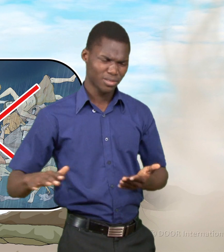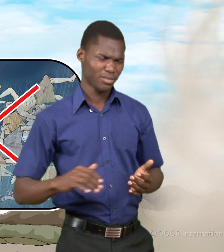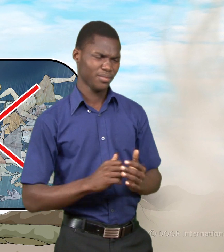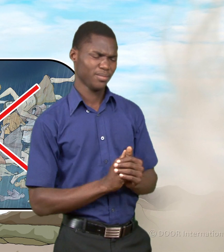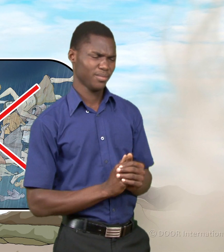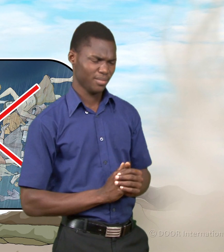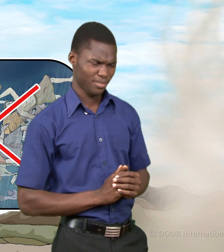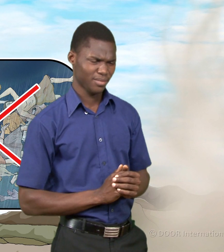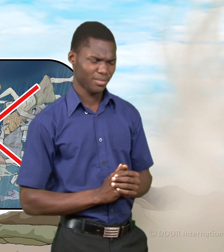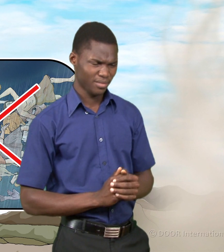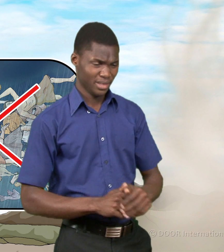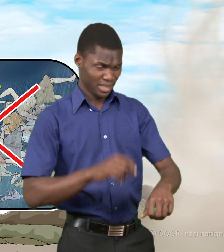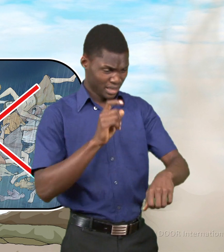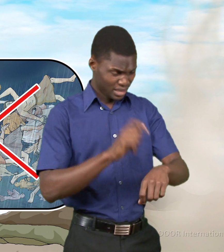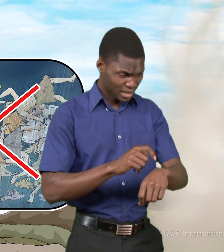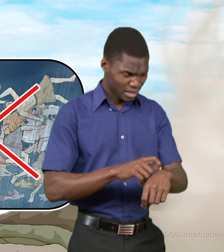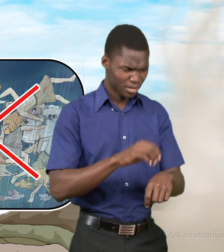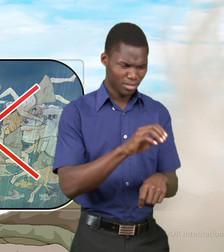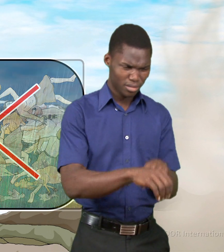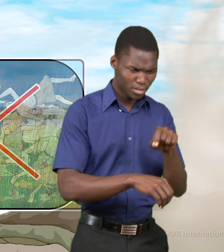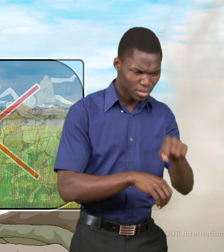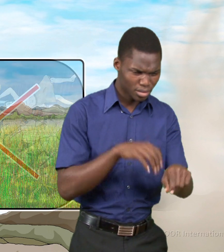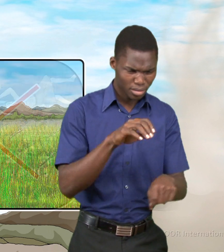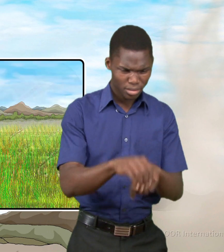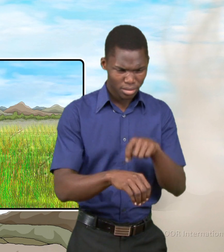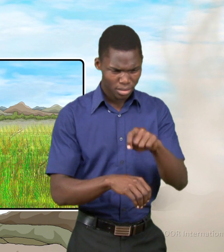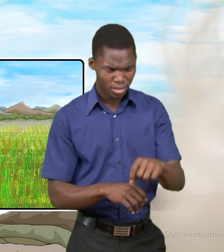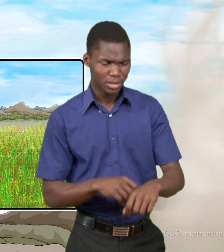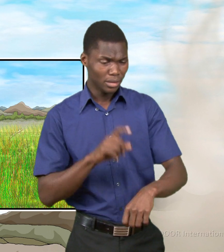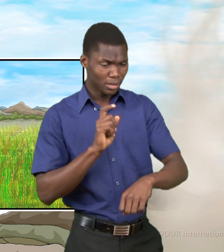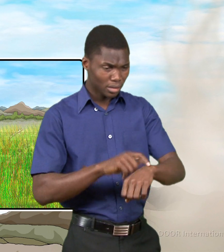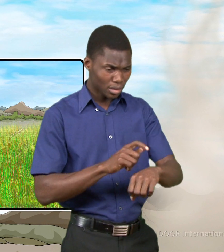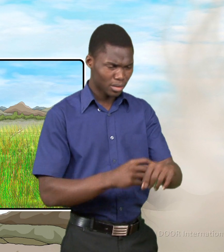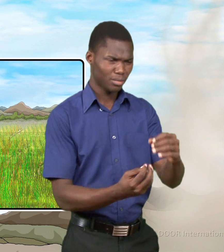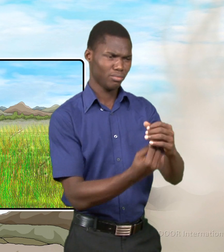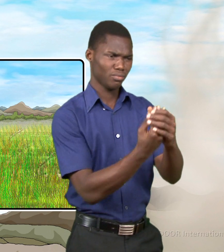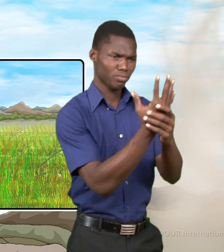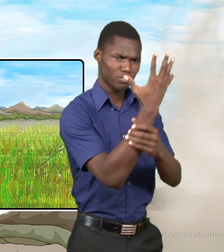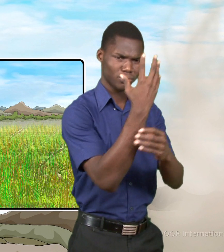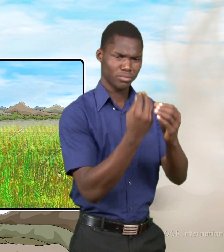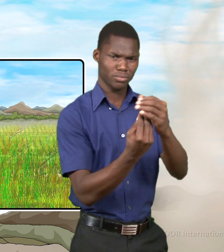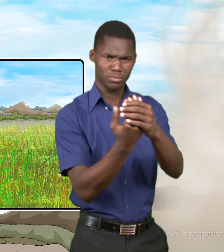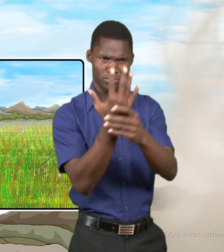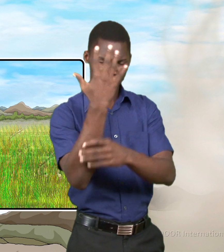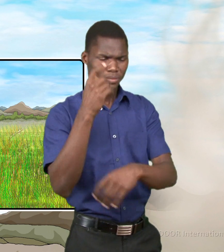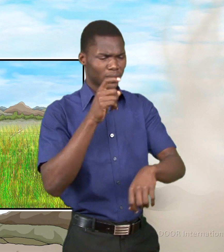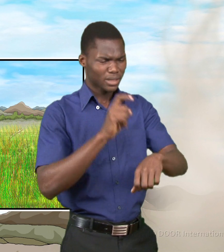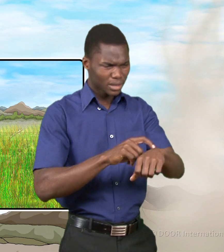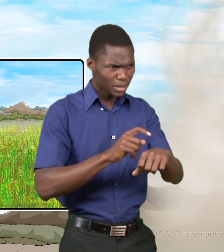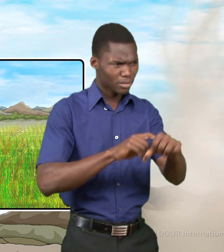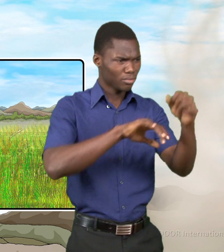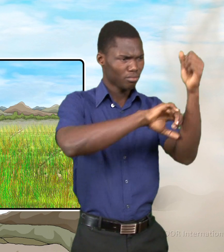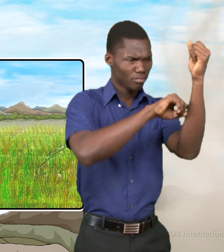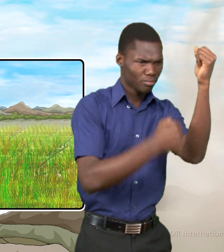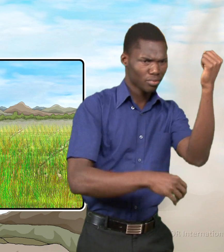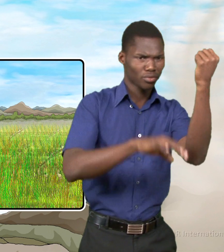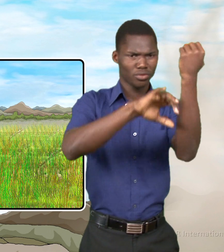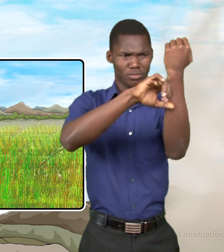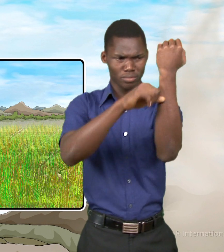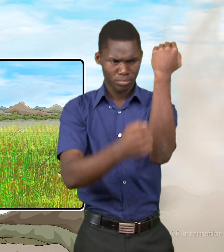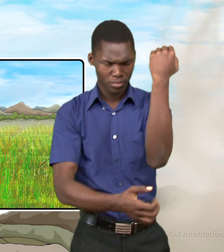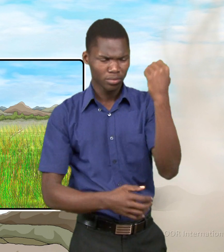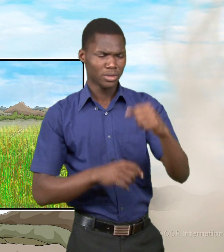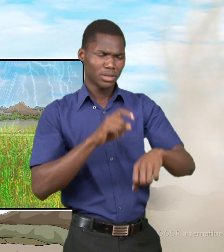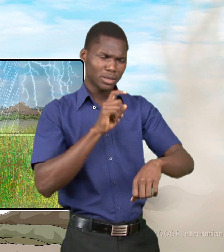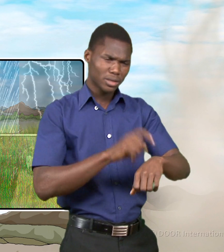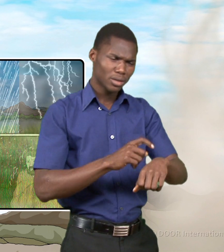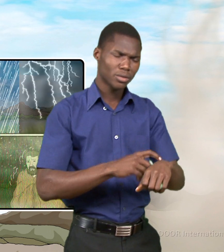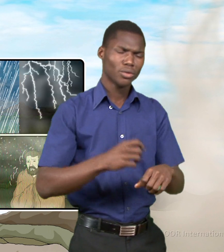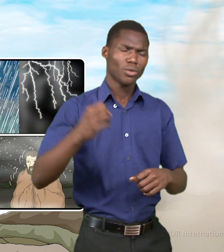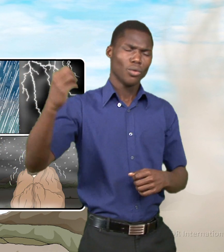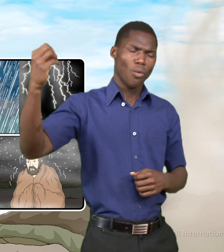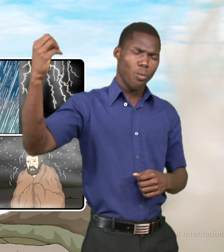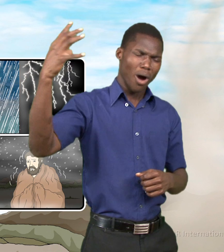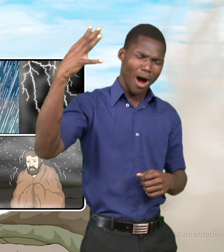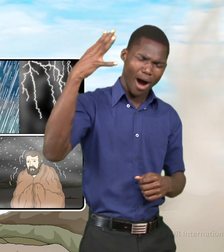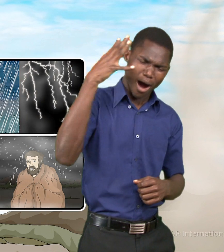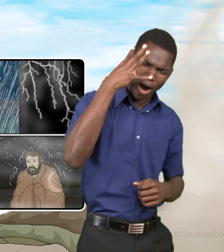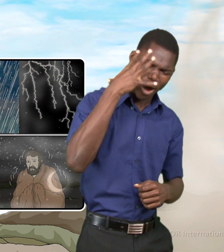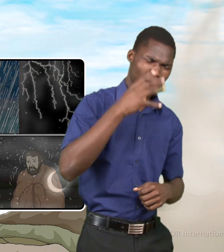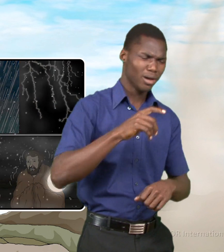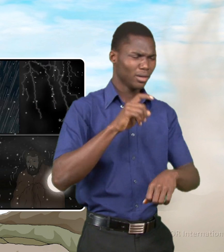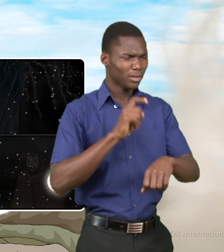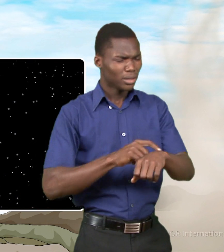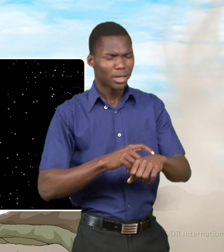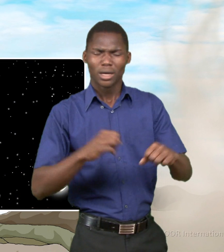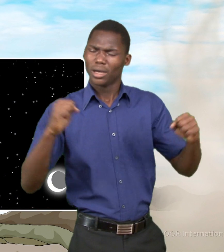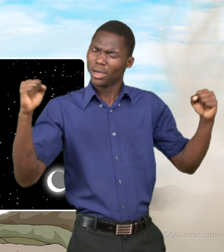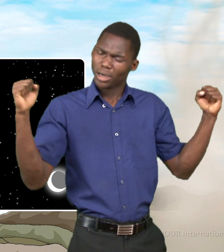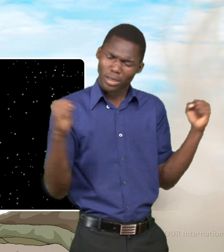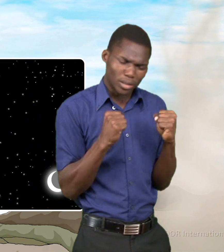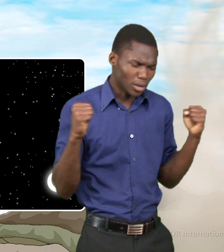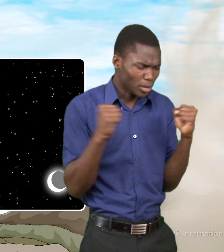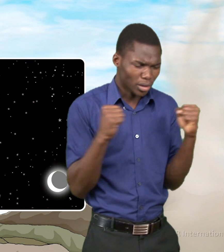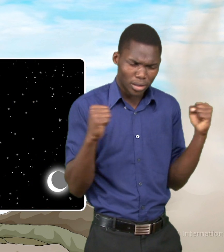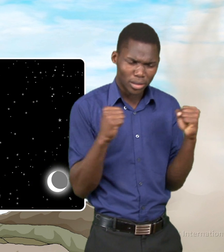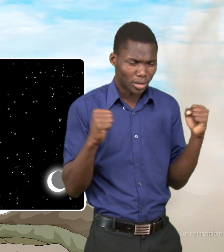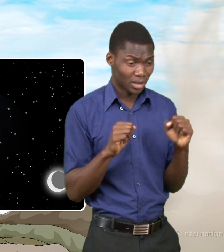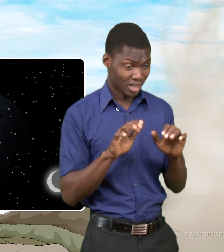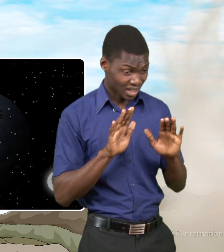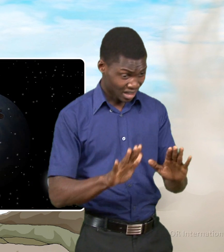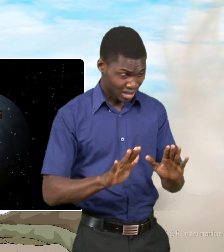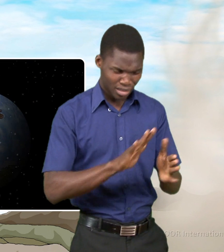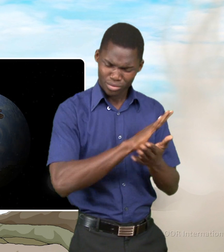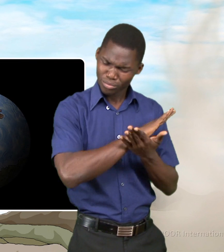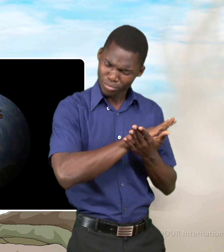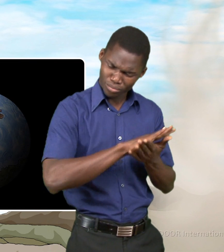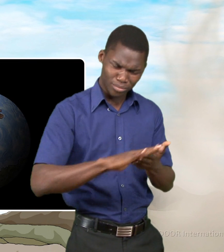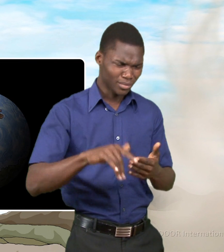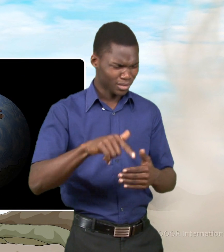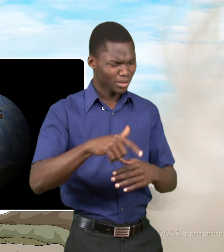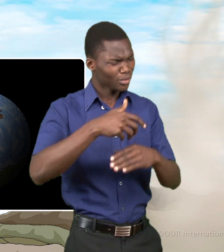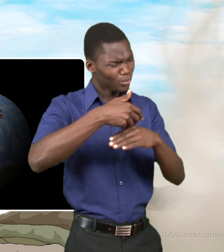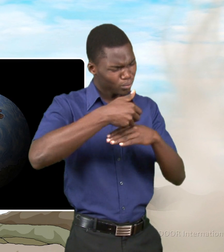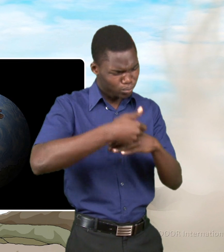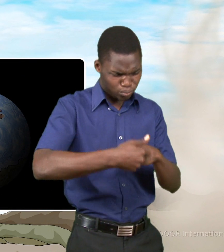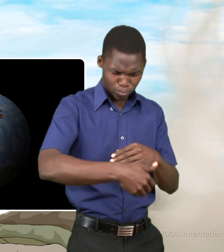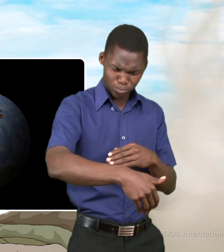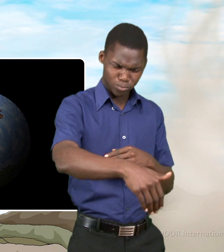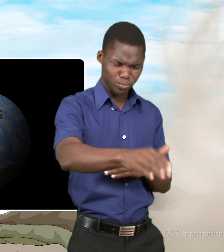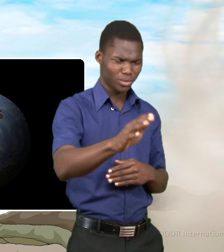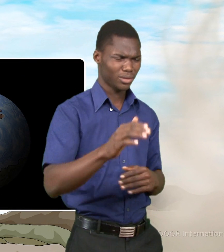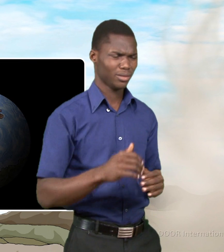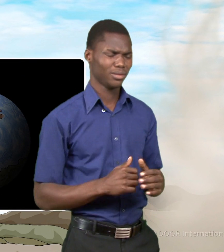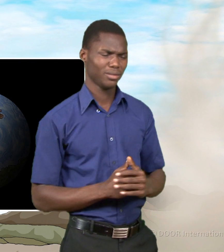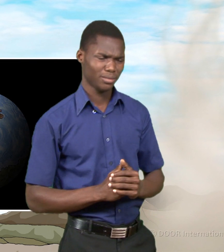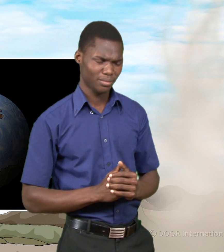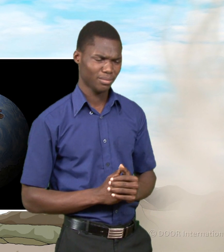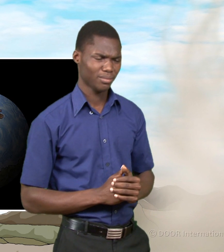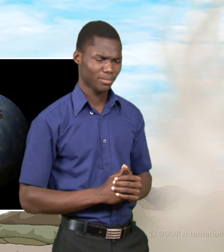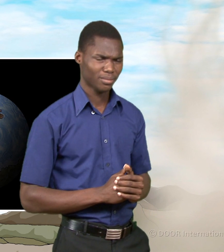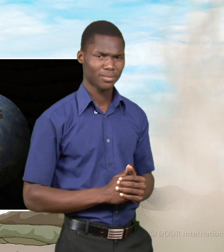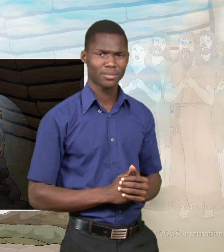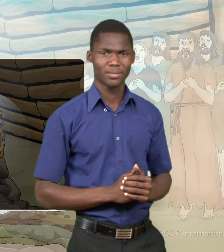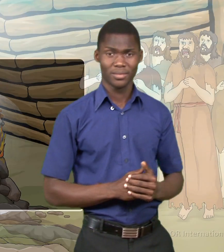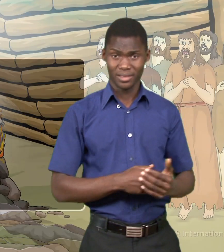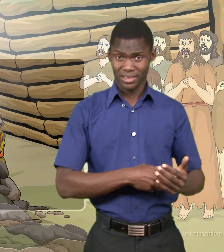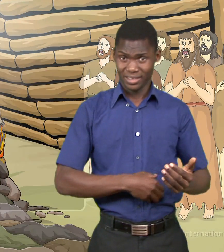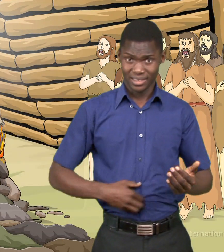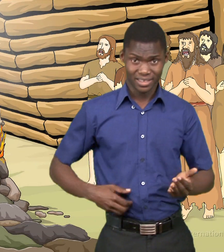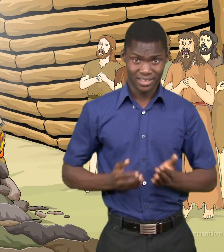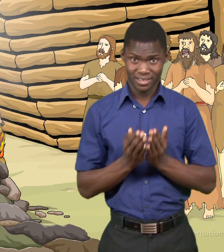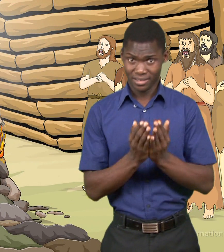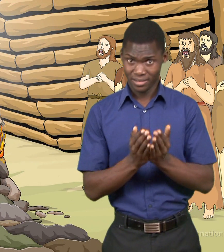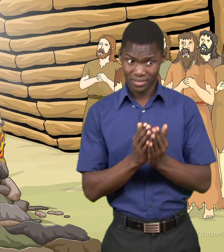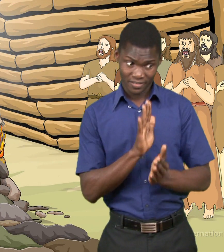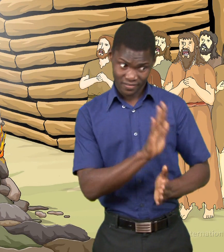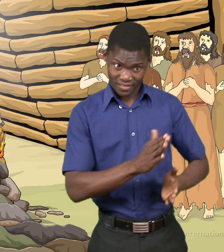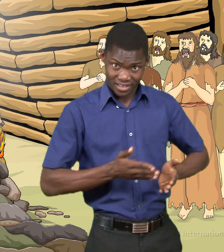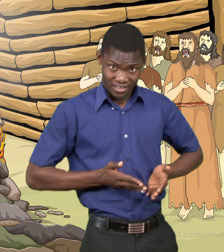As long as the earth endures, seedtime and harvest, cold and heat, summer and winter, day and night shall never cease.”